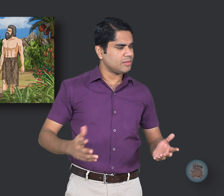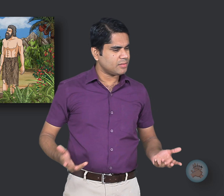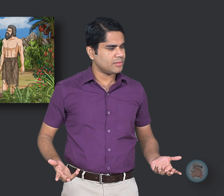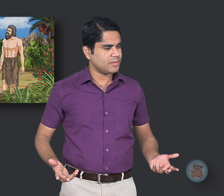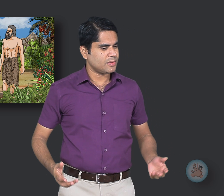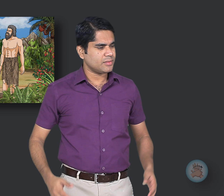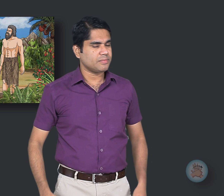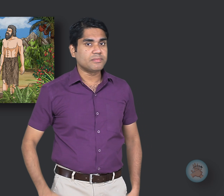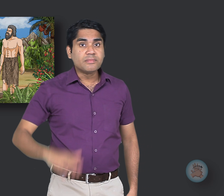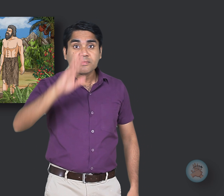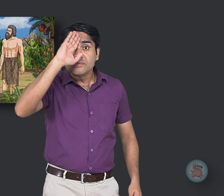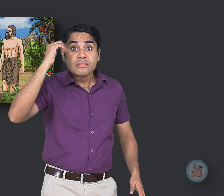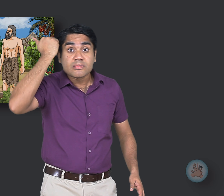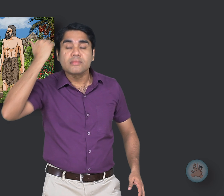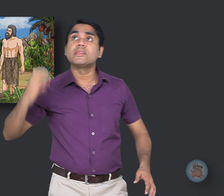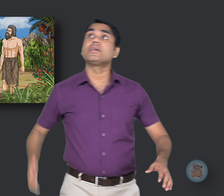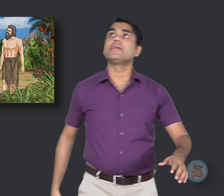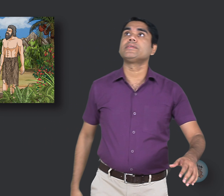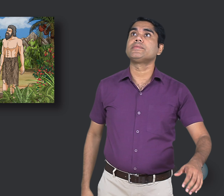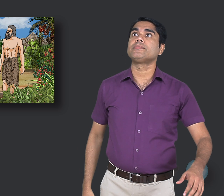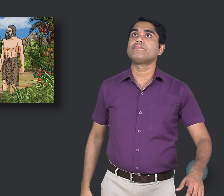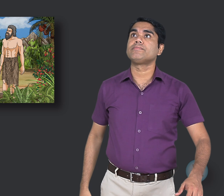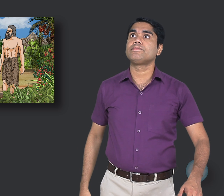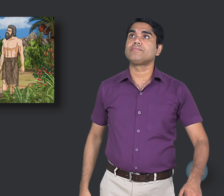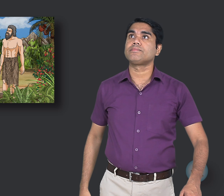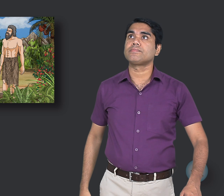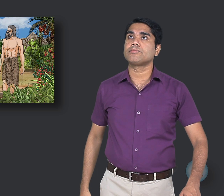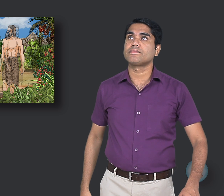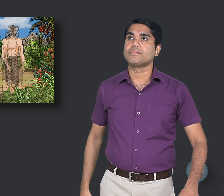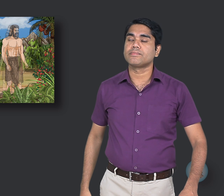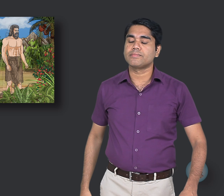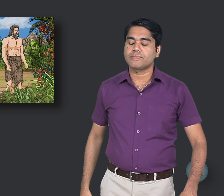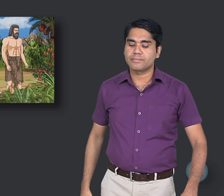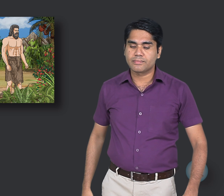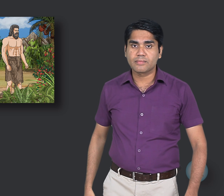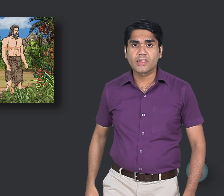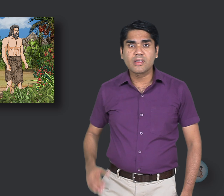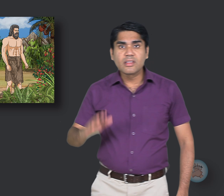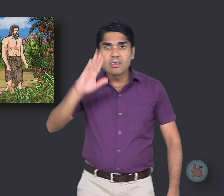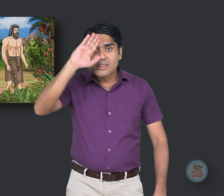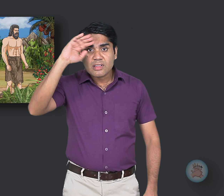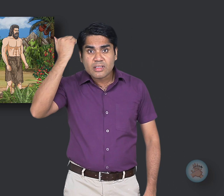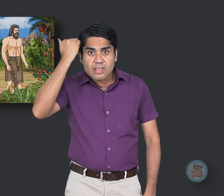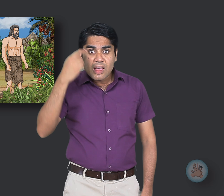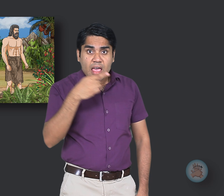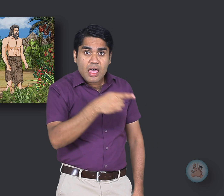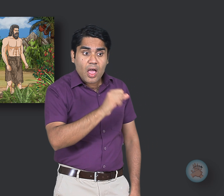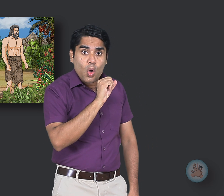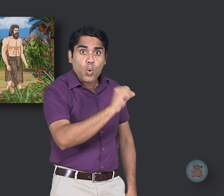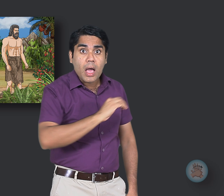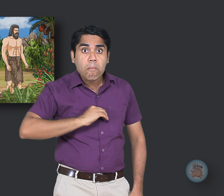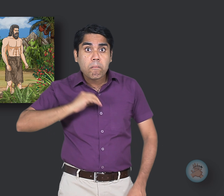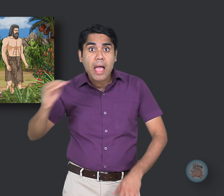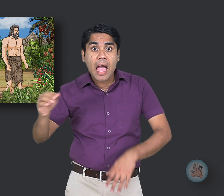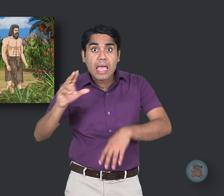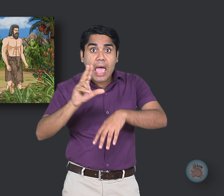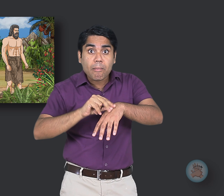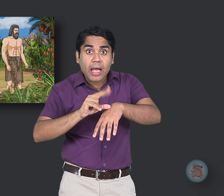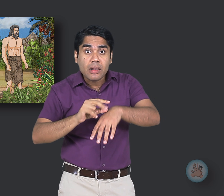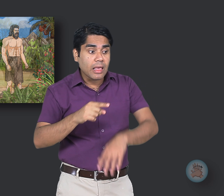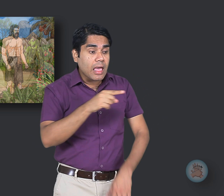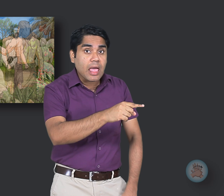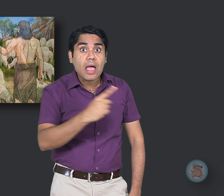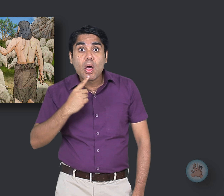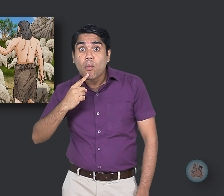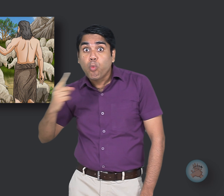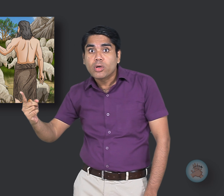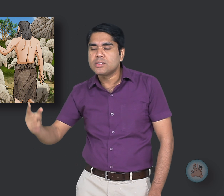it desires you, but you must master it.”